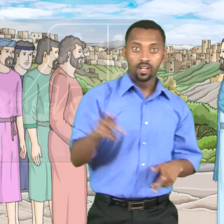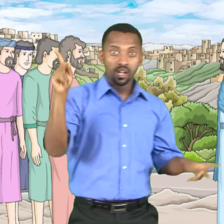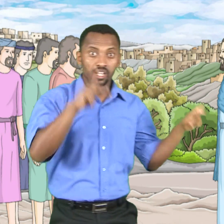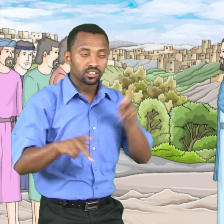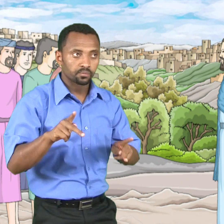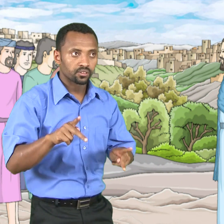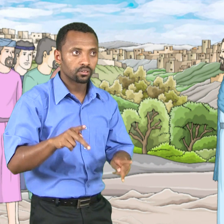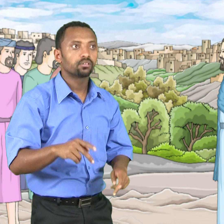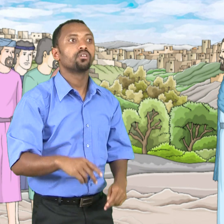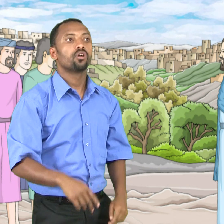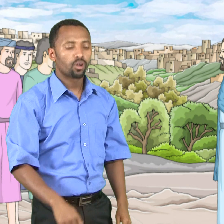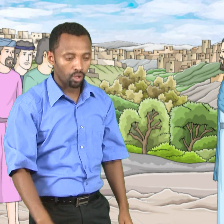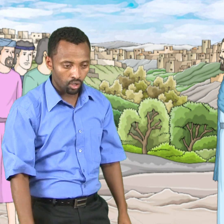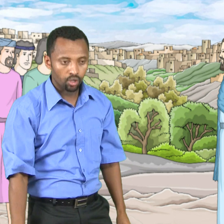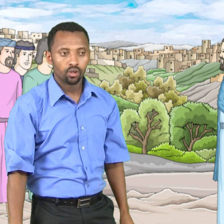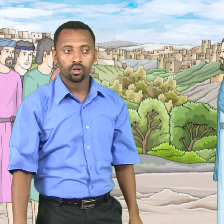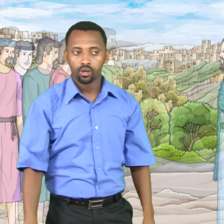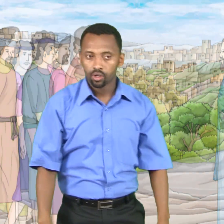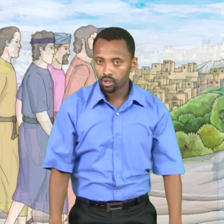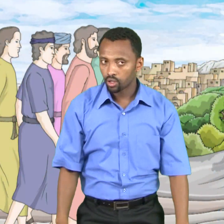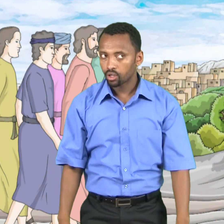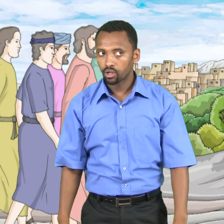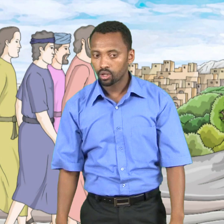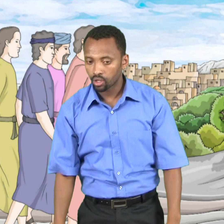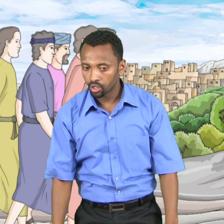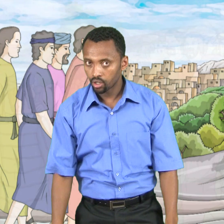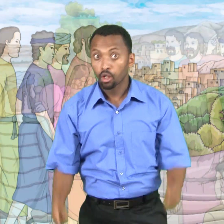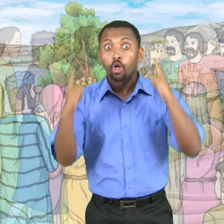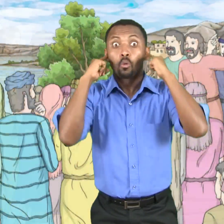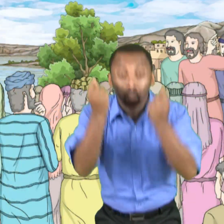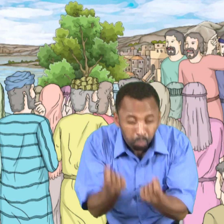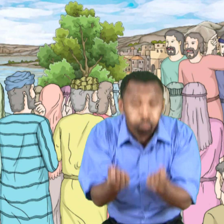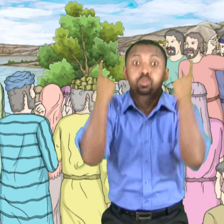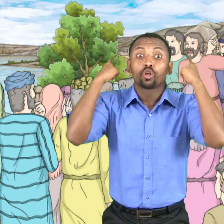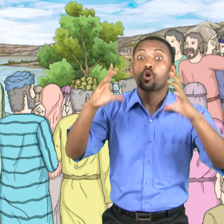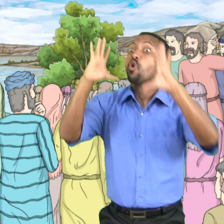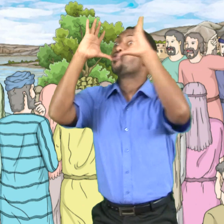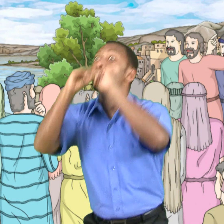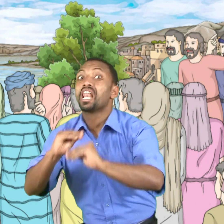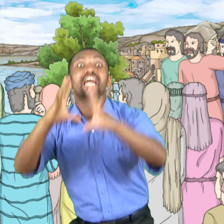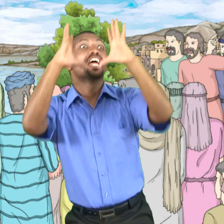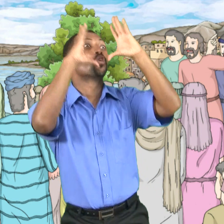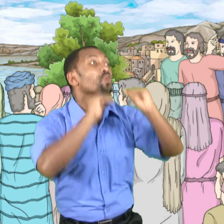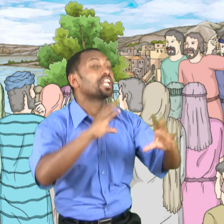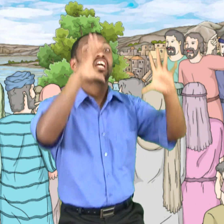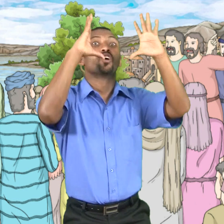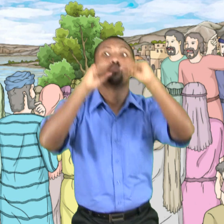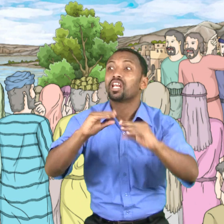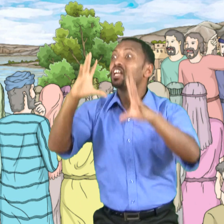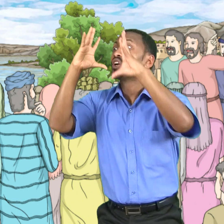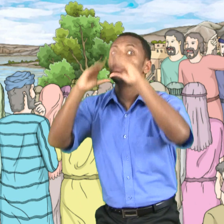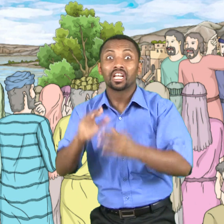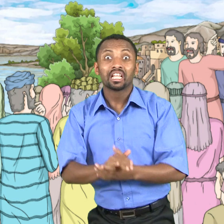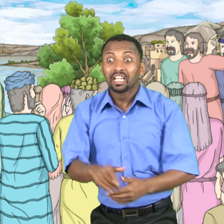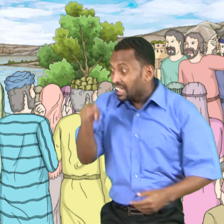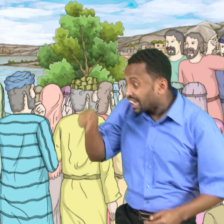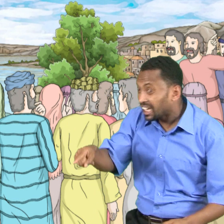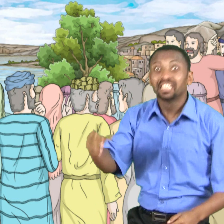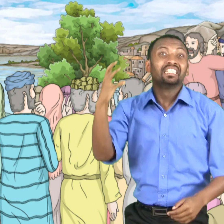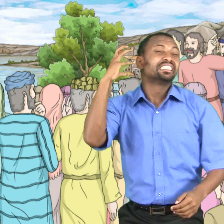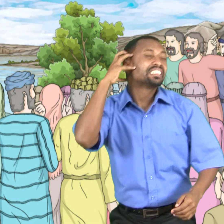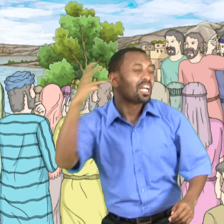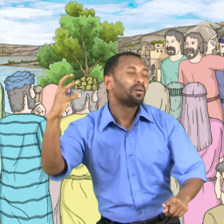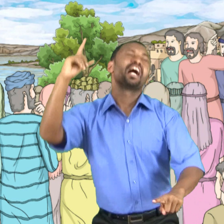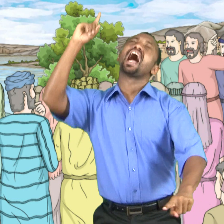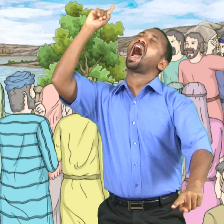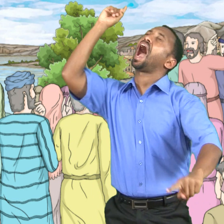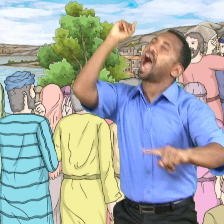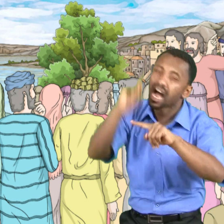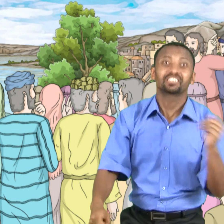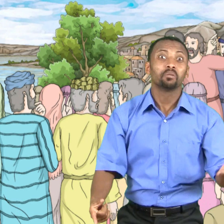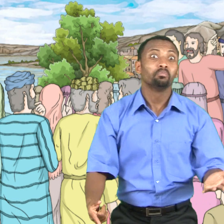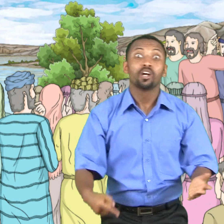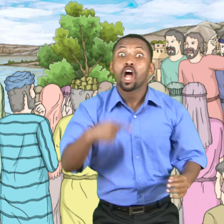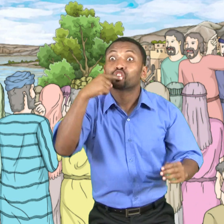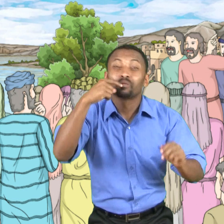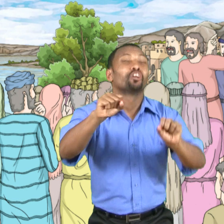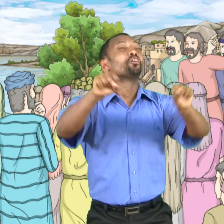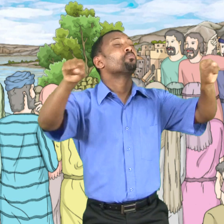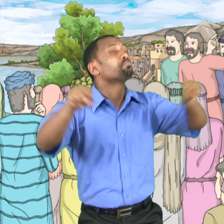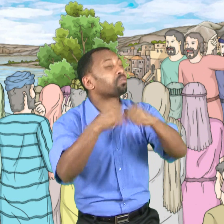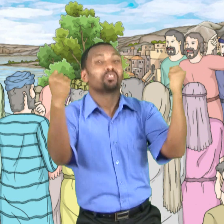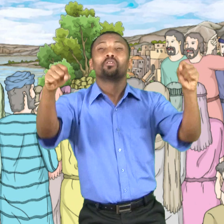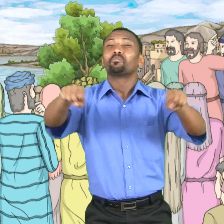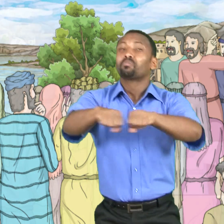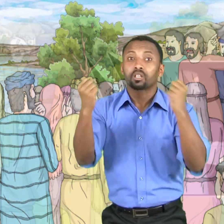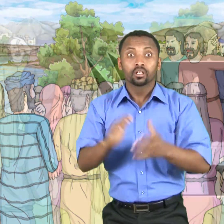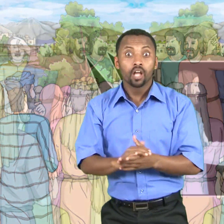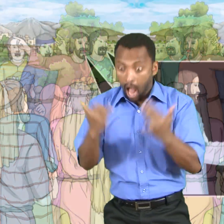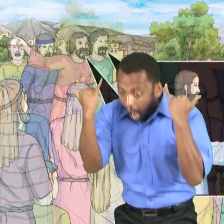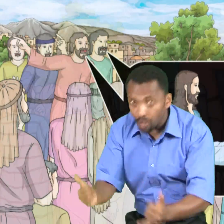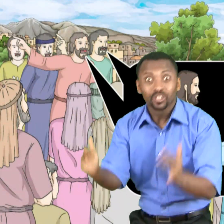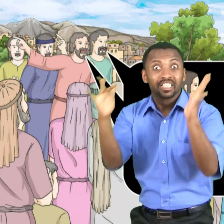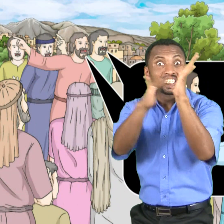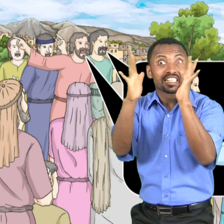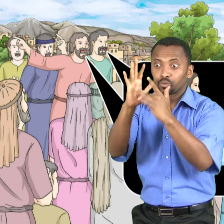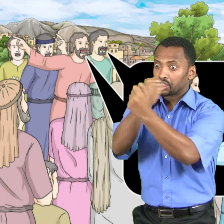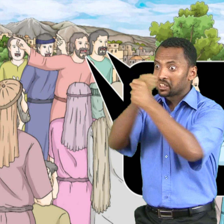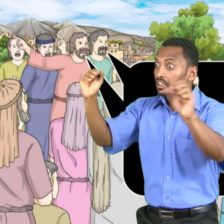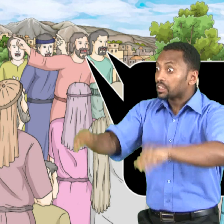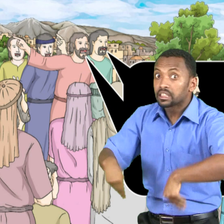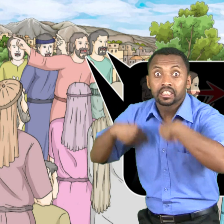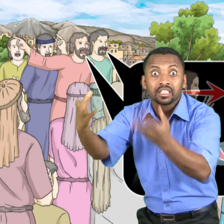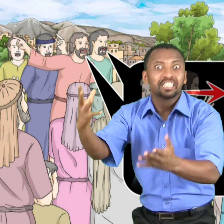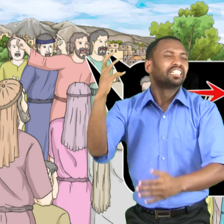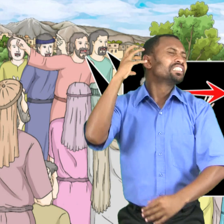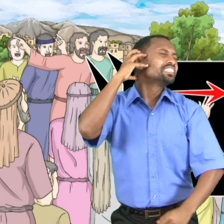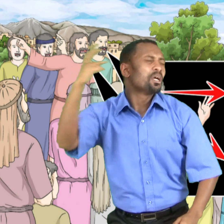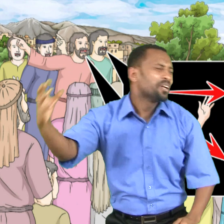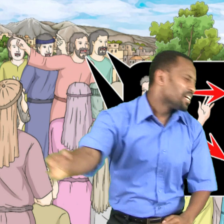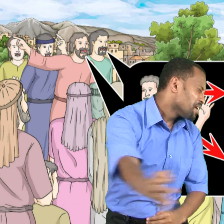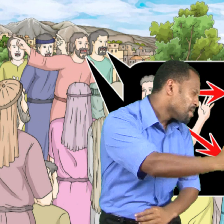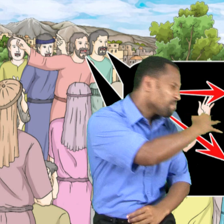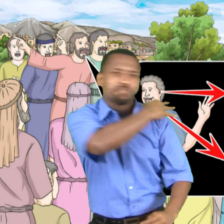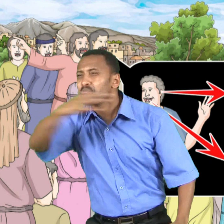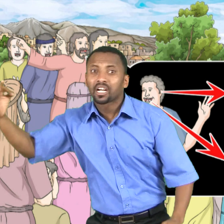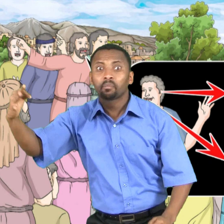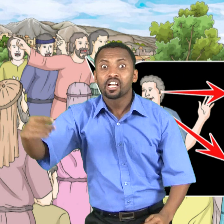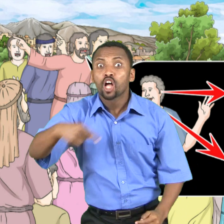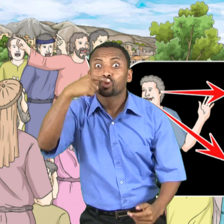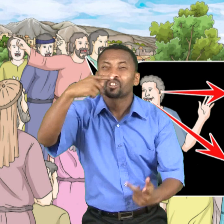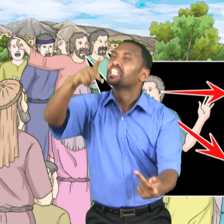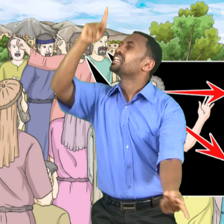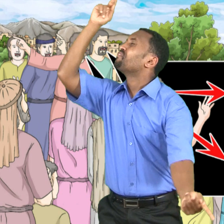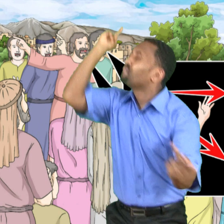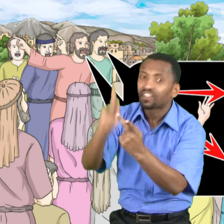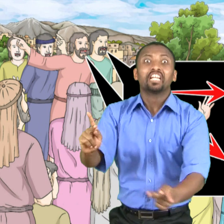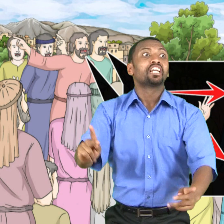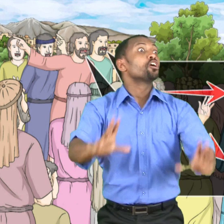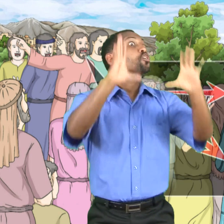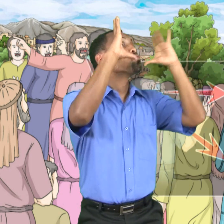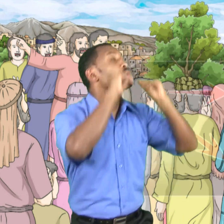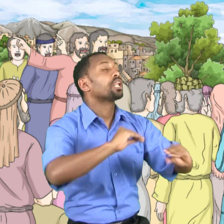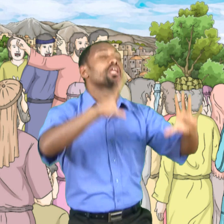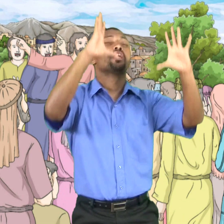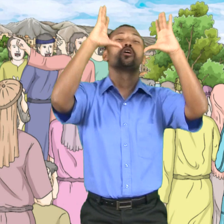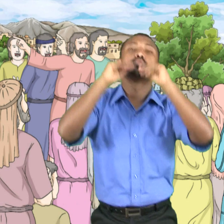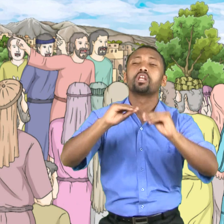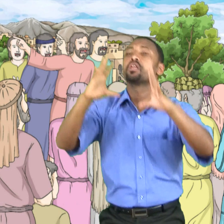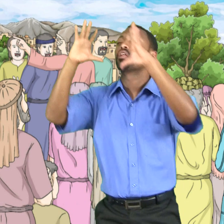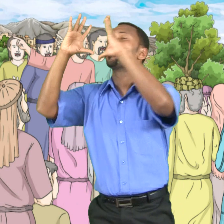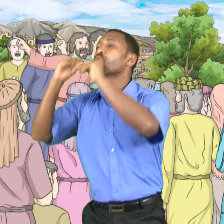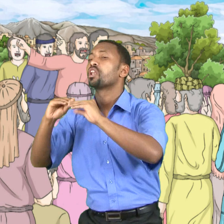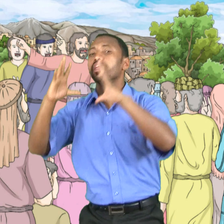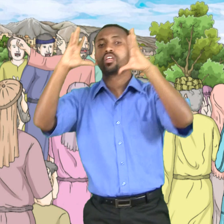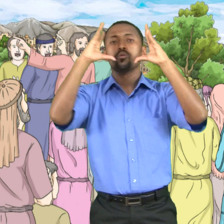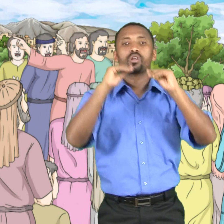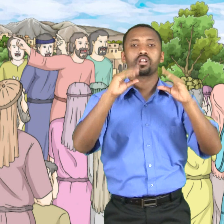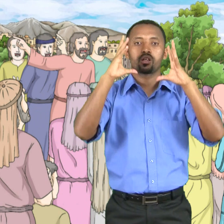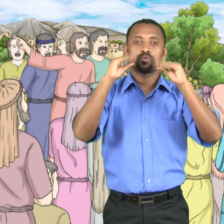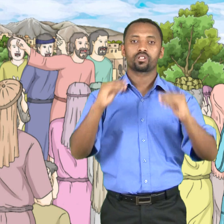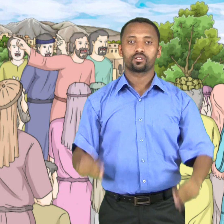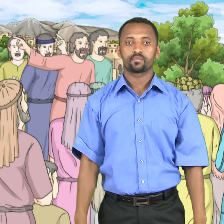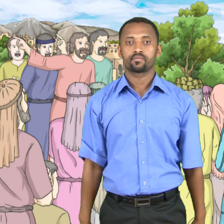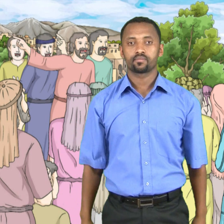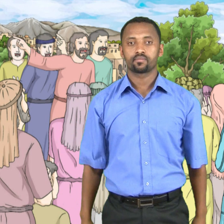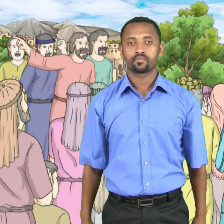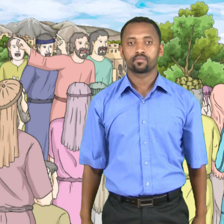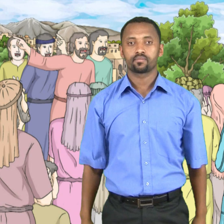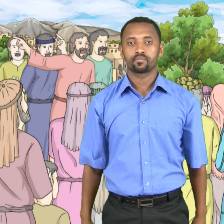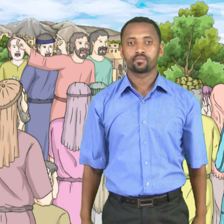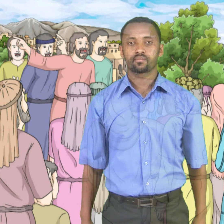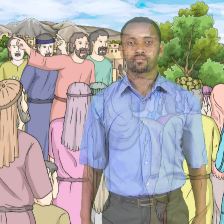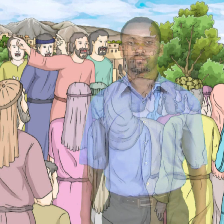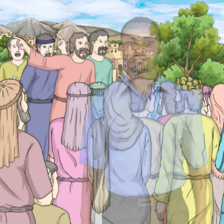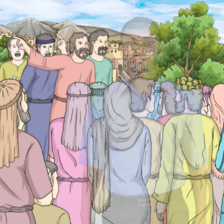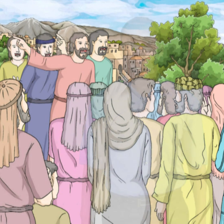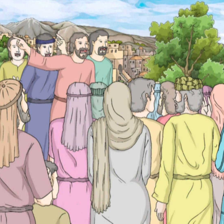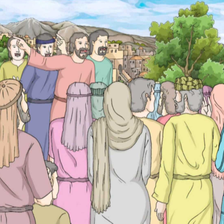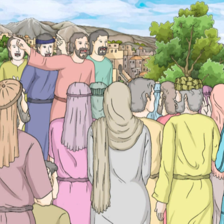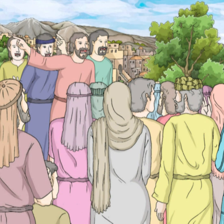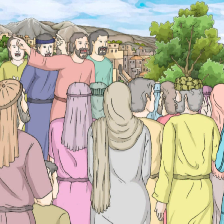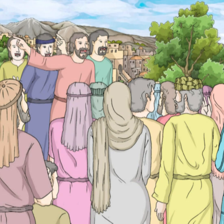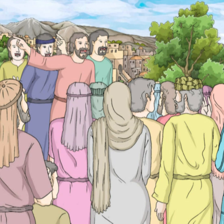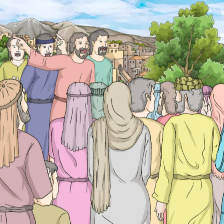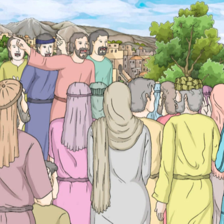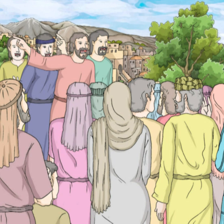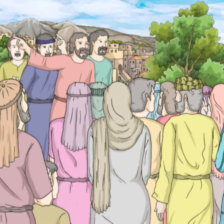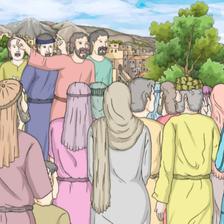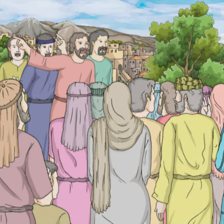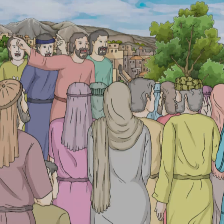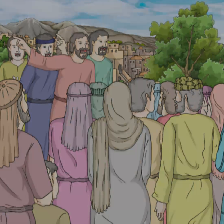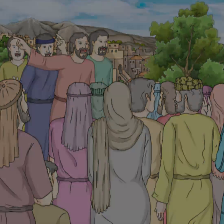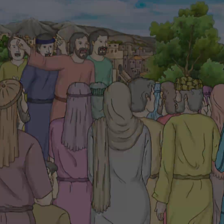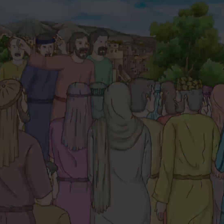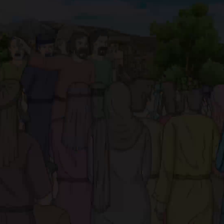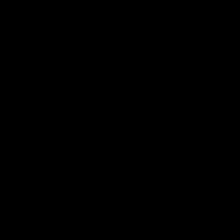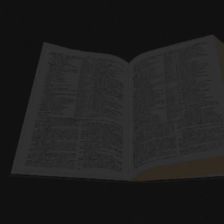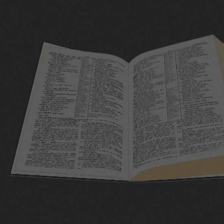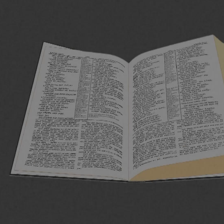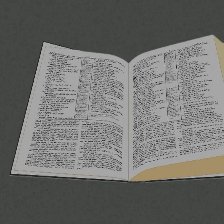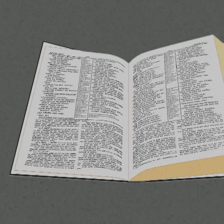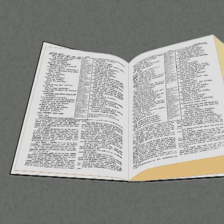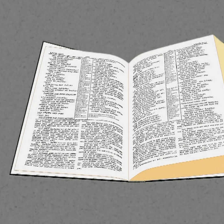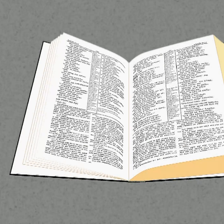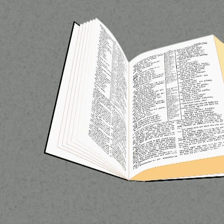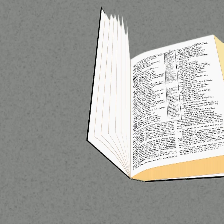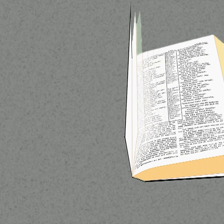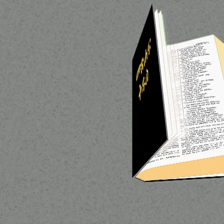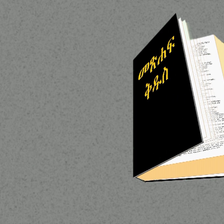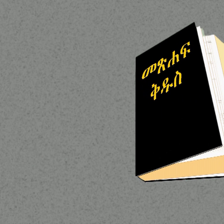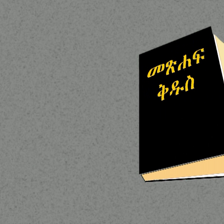But the more He ordered them, the more widely they proclaimed it. The people were utterly astonished and said, “He has done all things well! He makes even the deaf hear and the mute speak!”